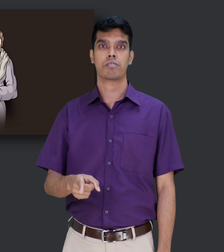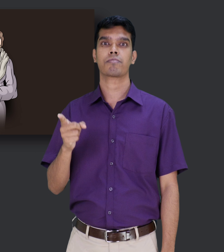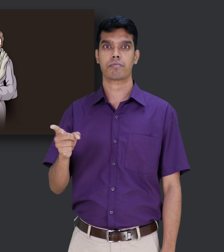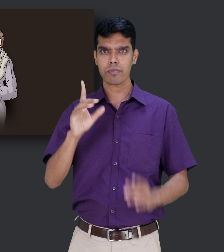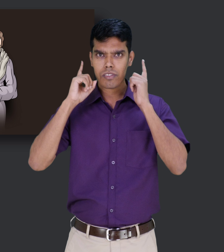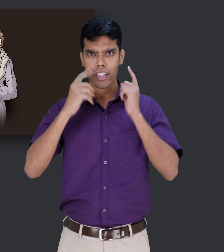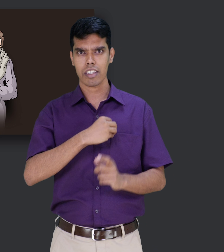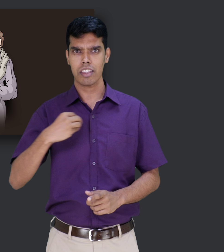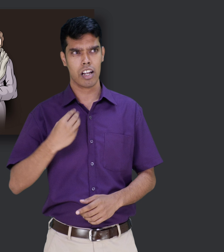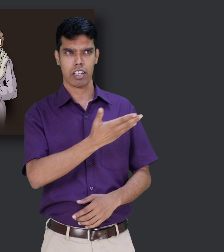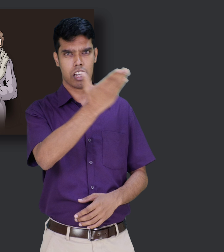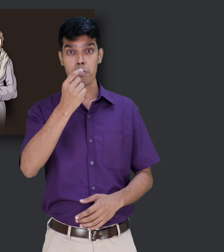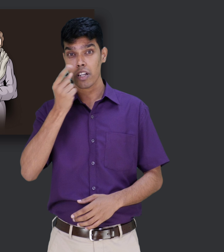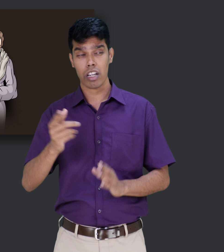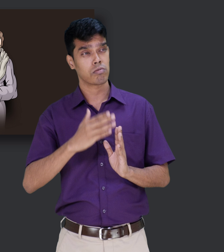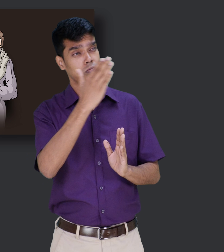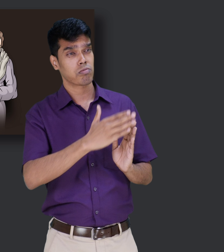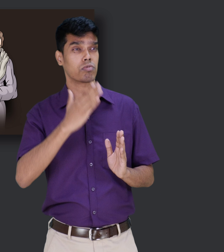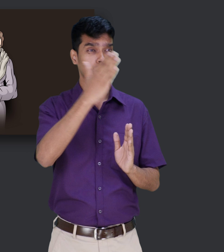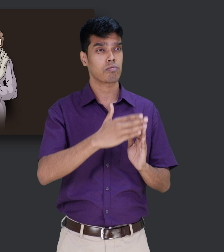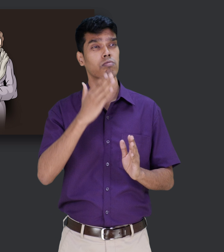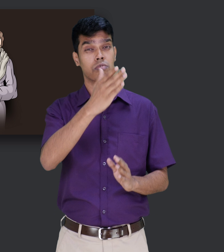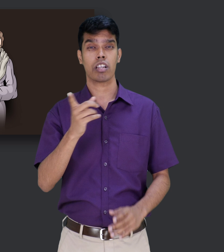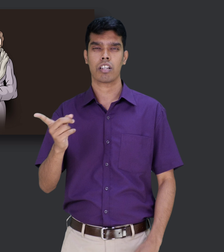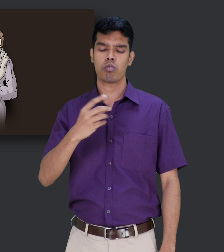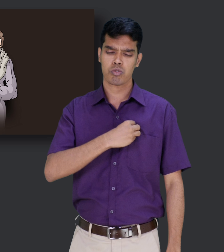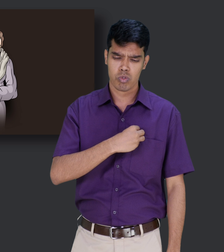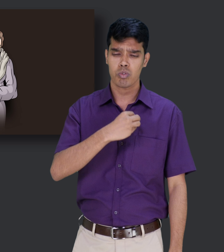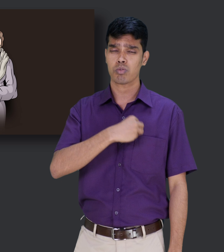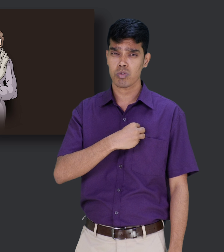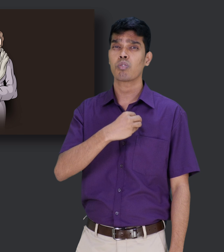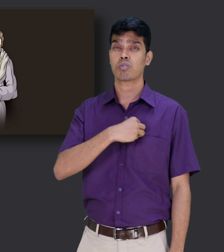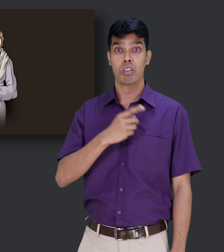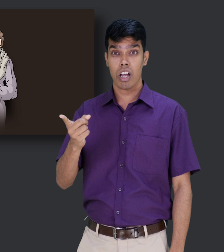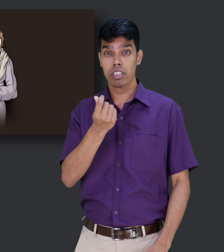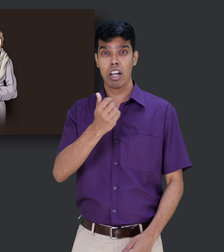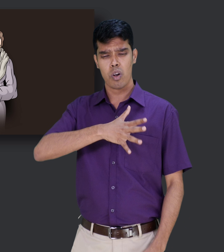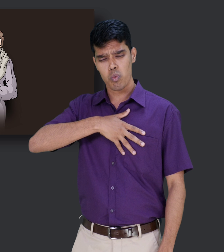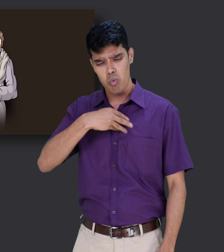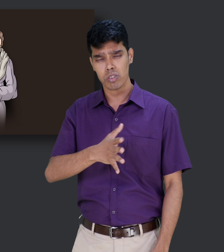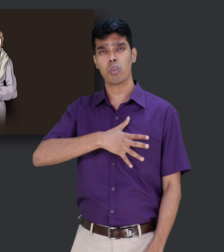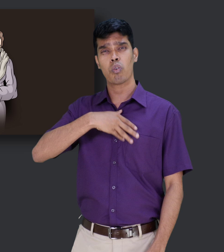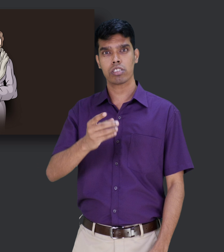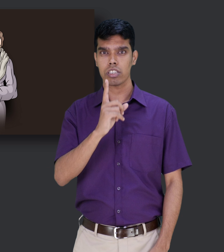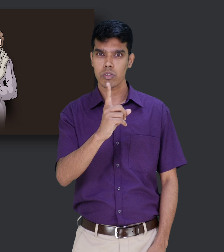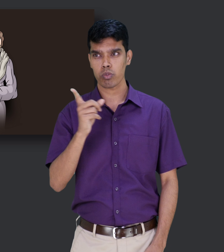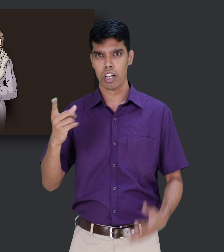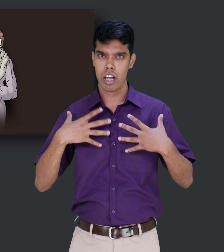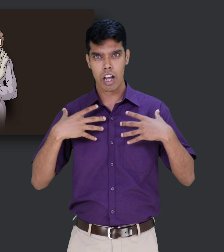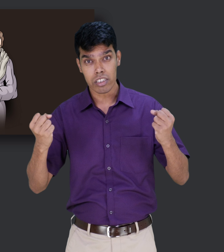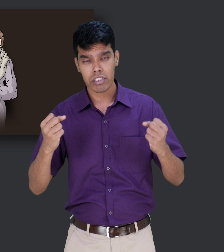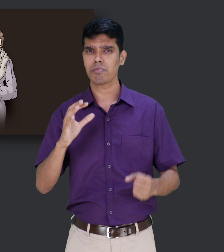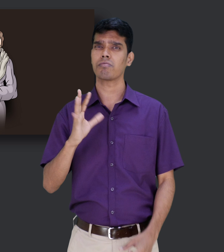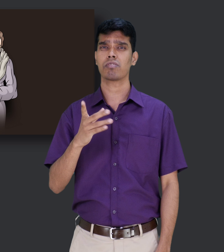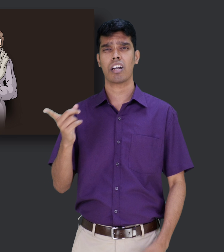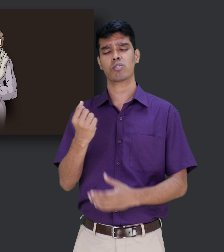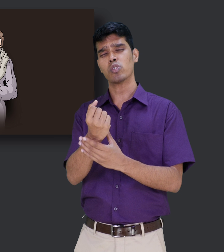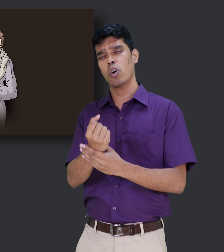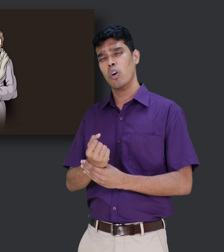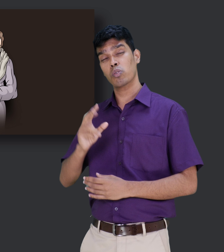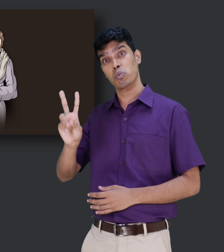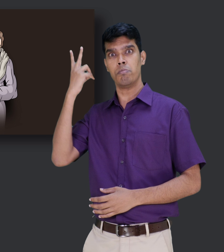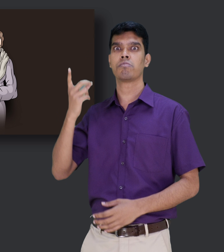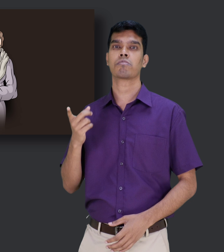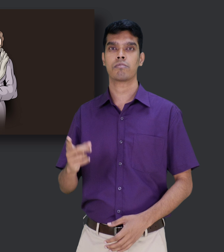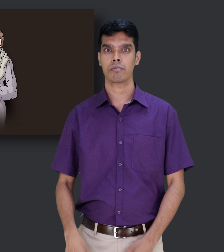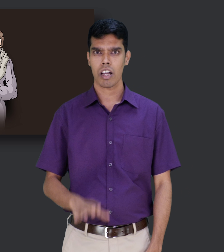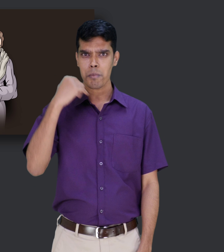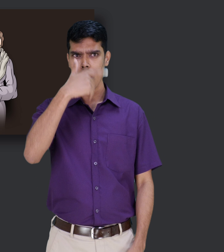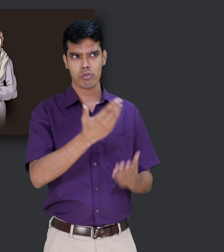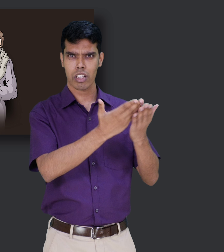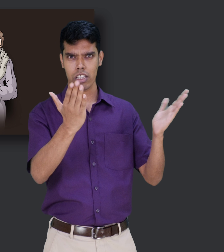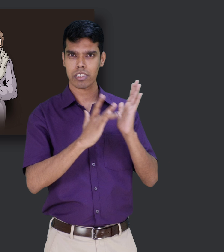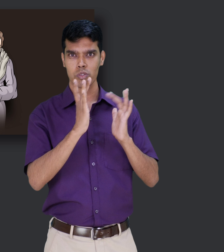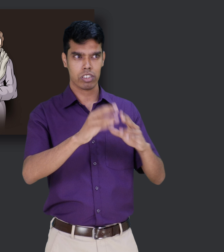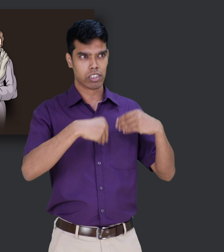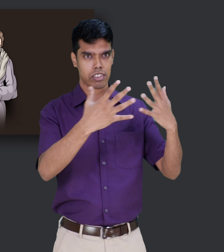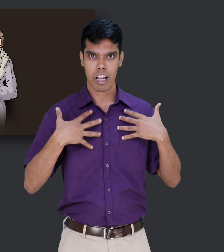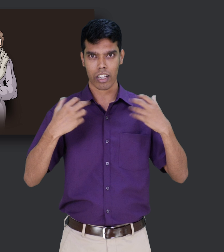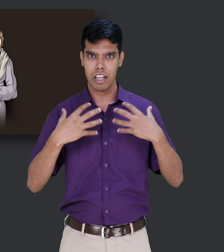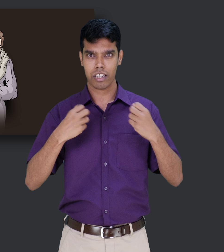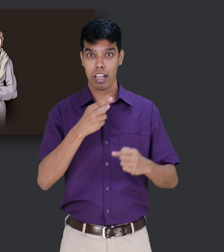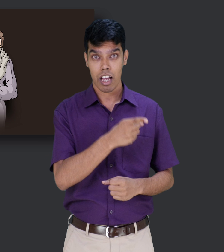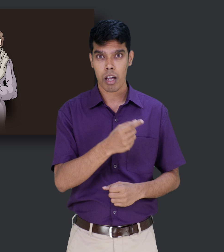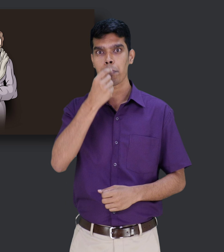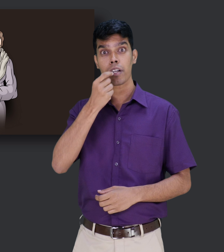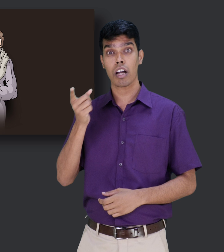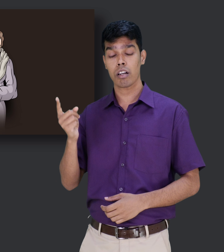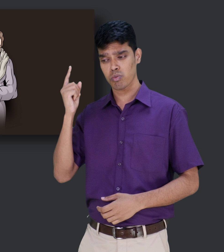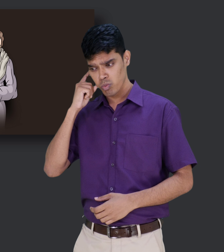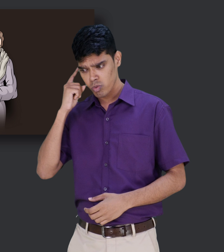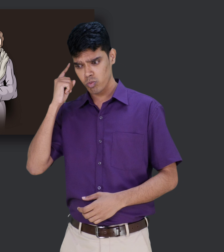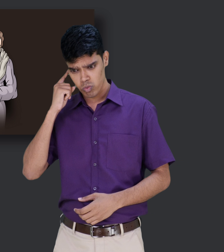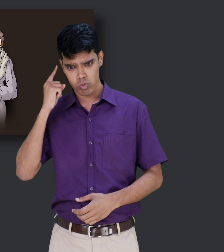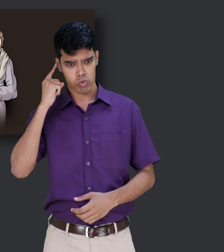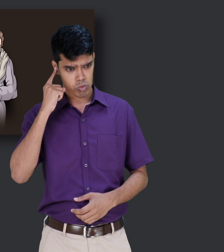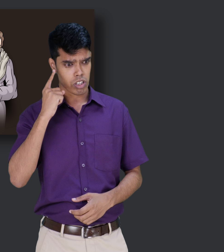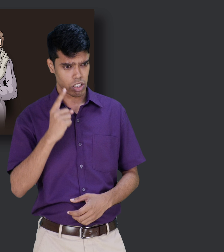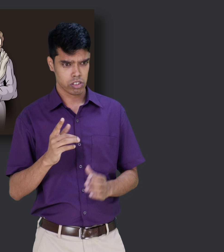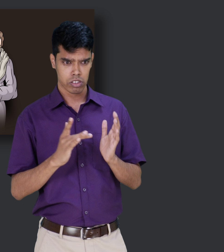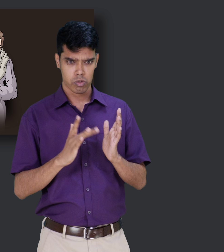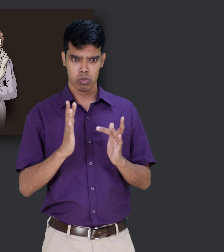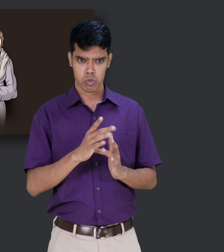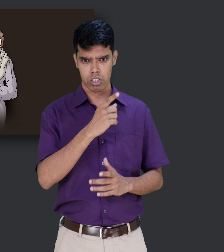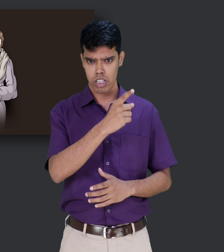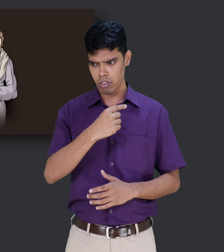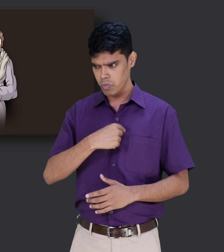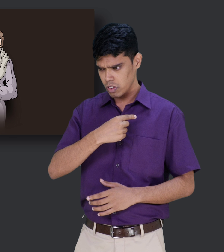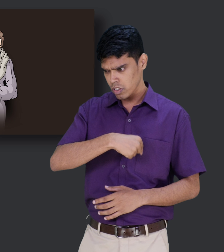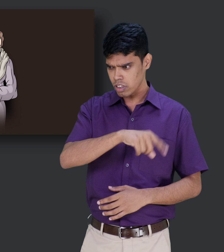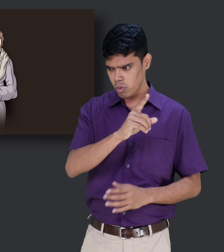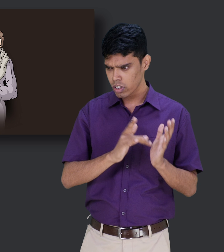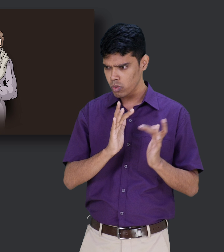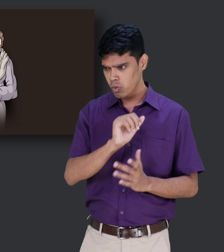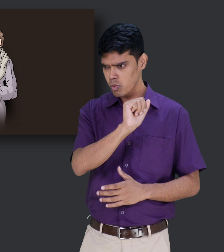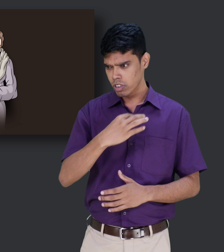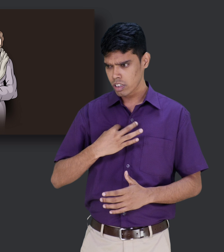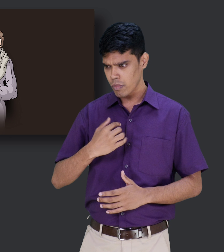She had borne much agony under the care of many physicians and had spent all she had, but to no avail.